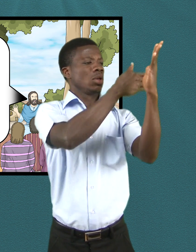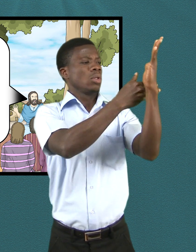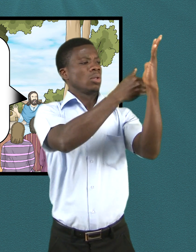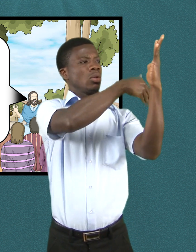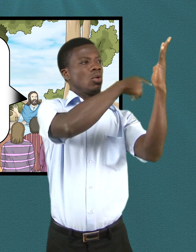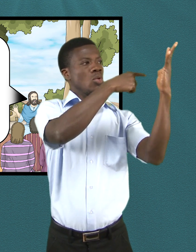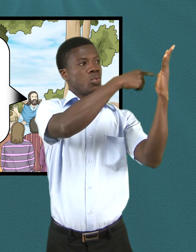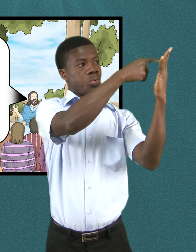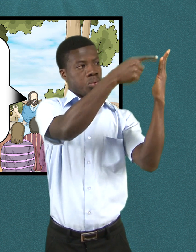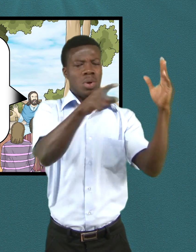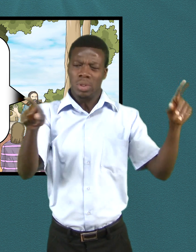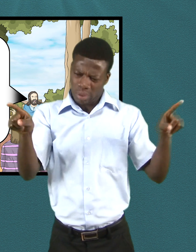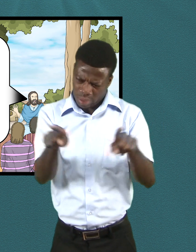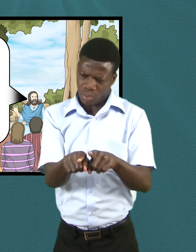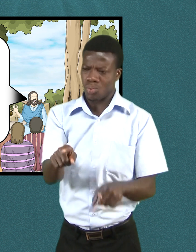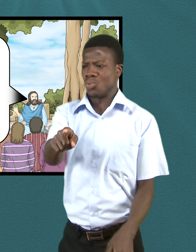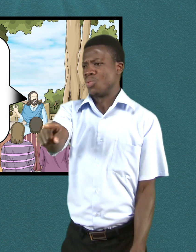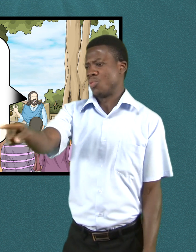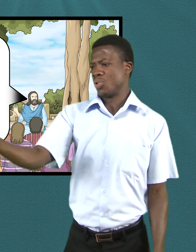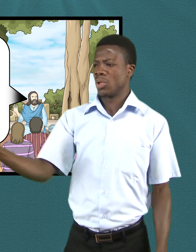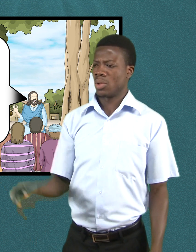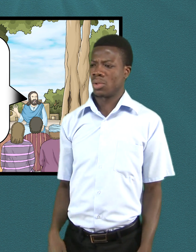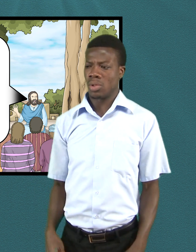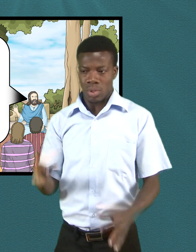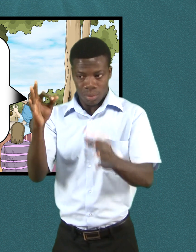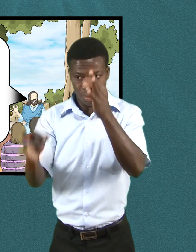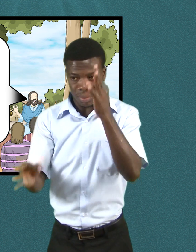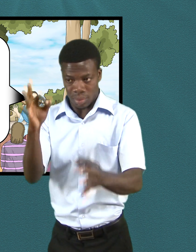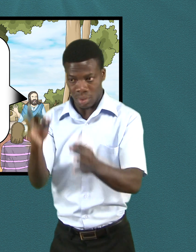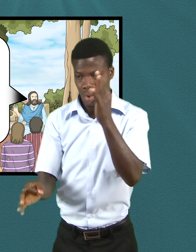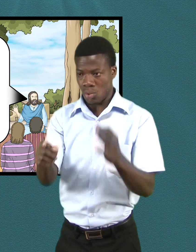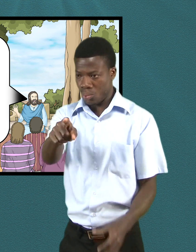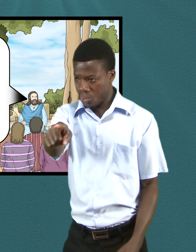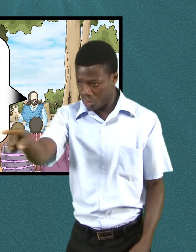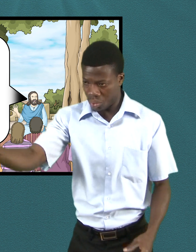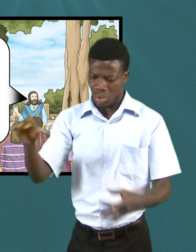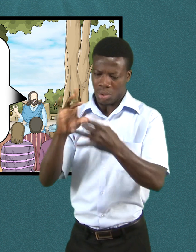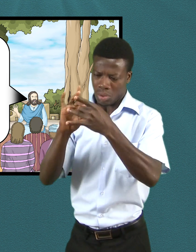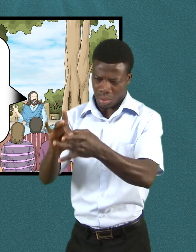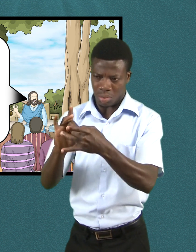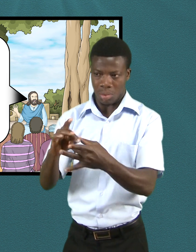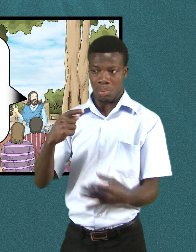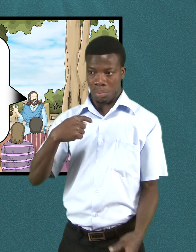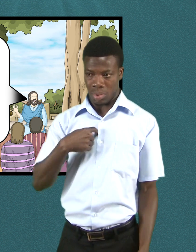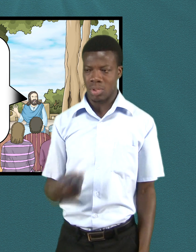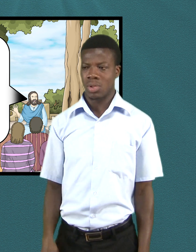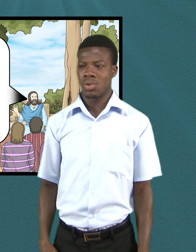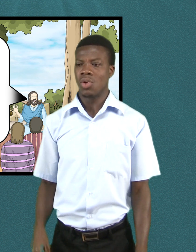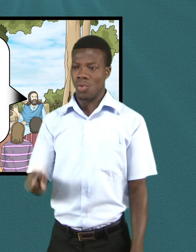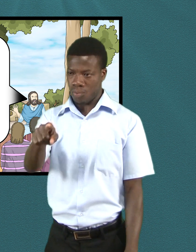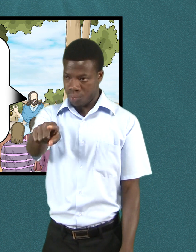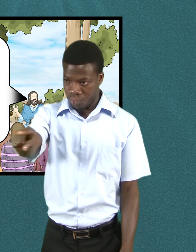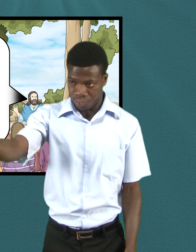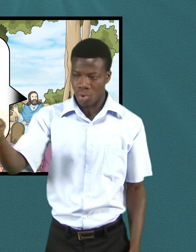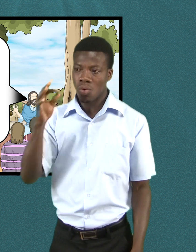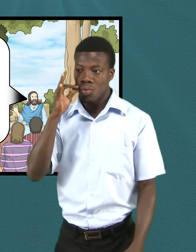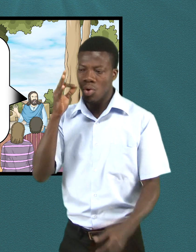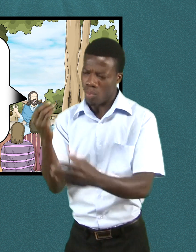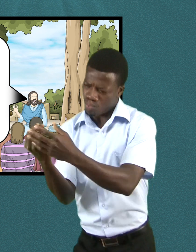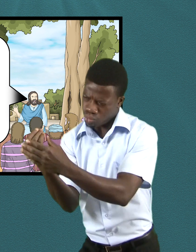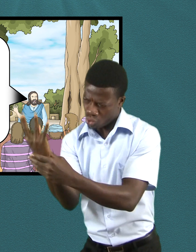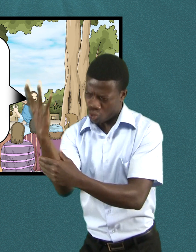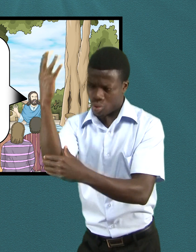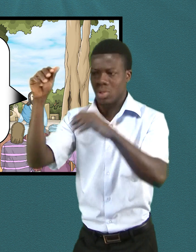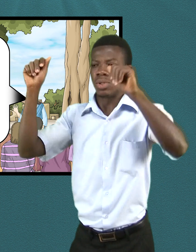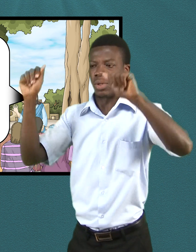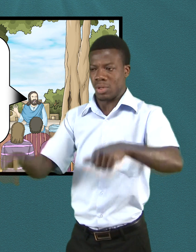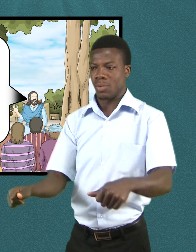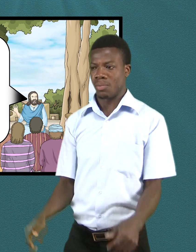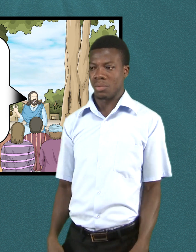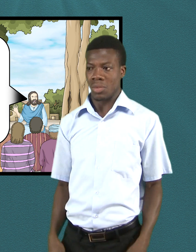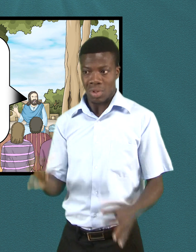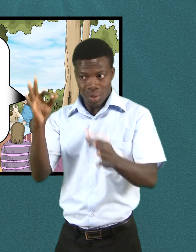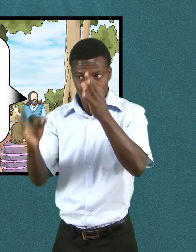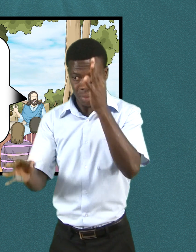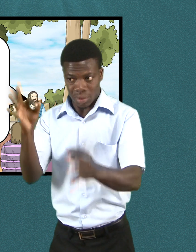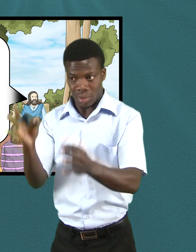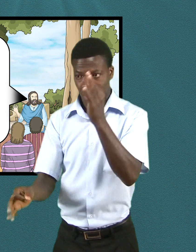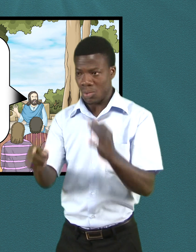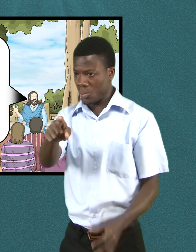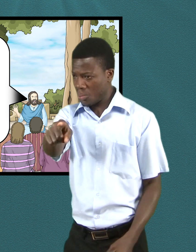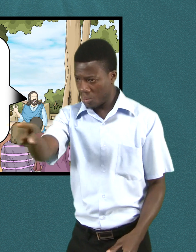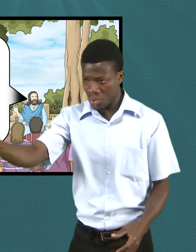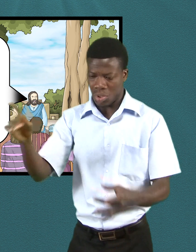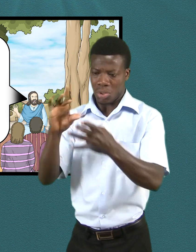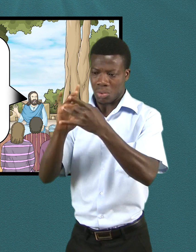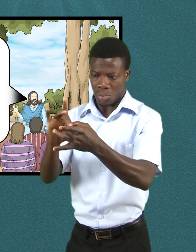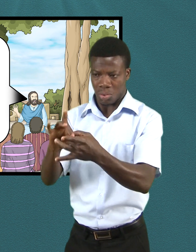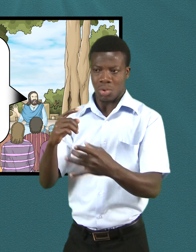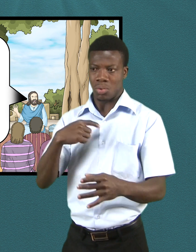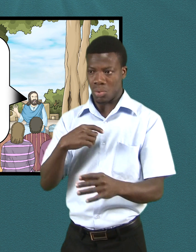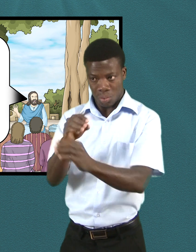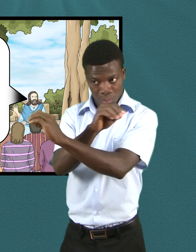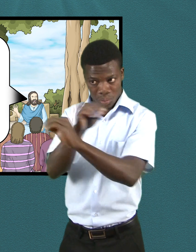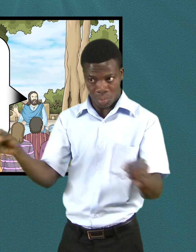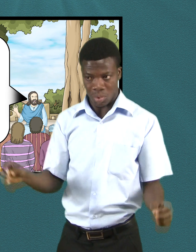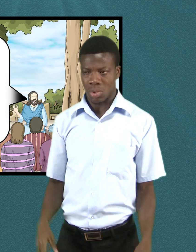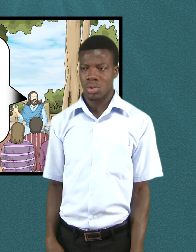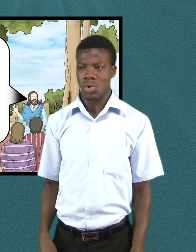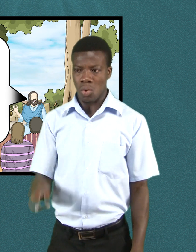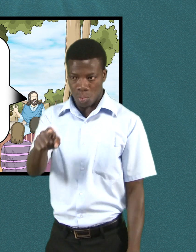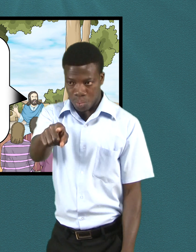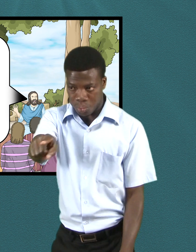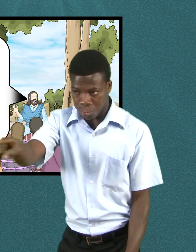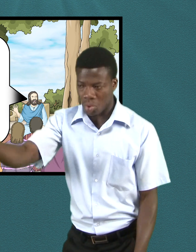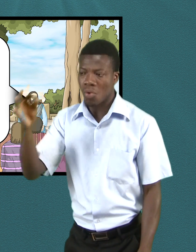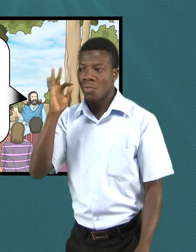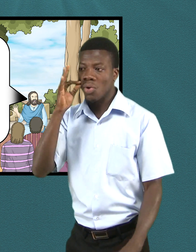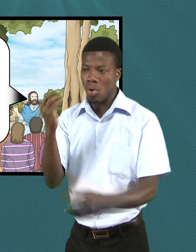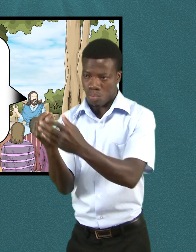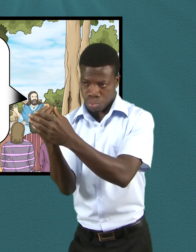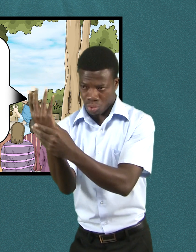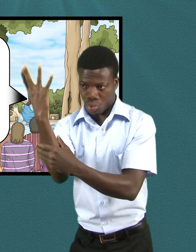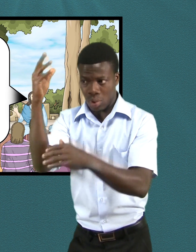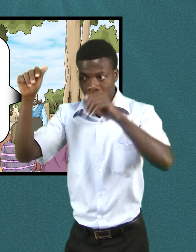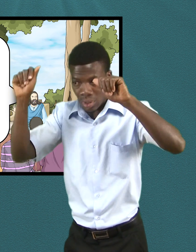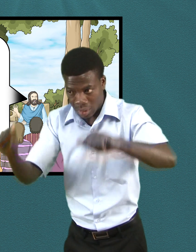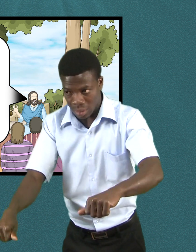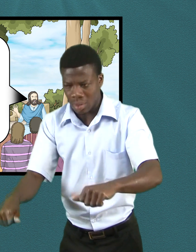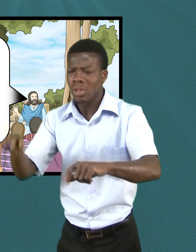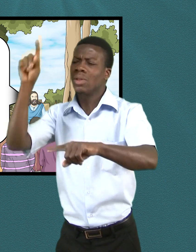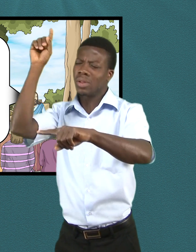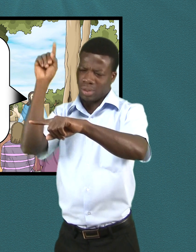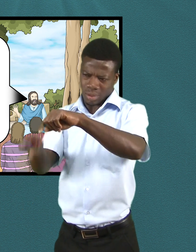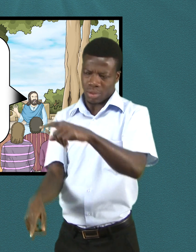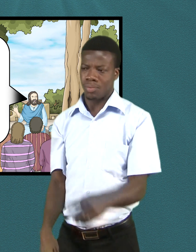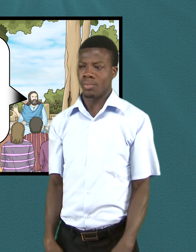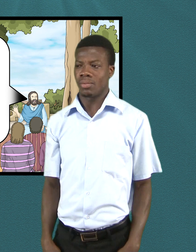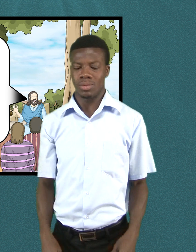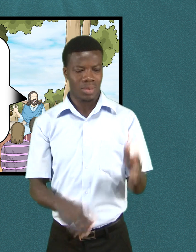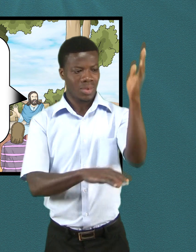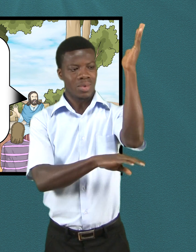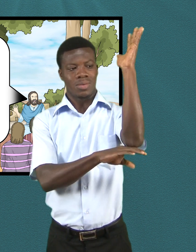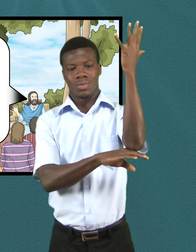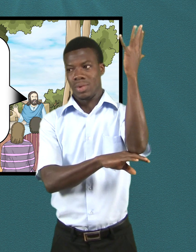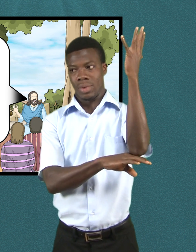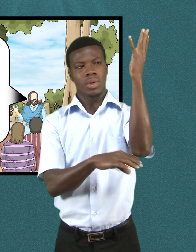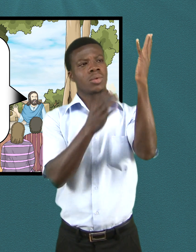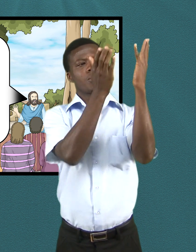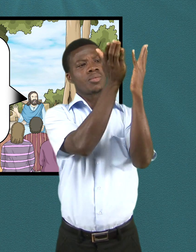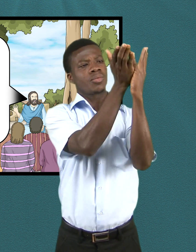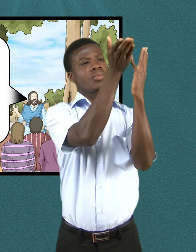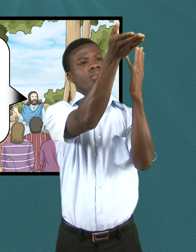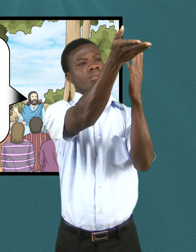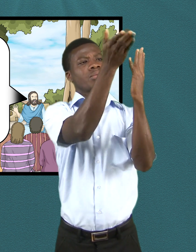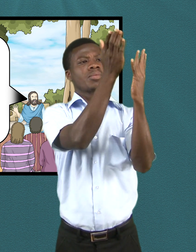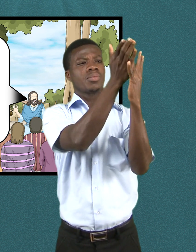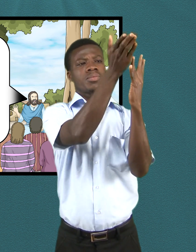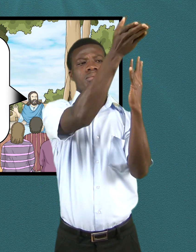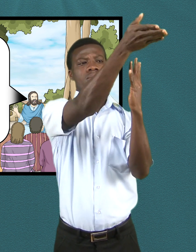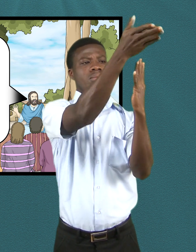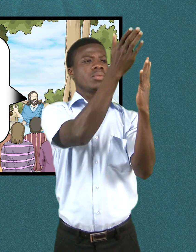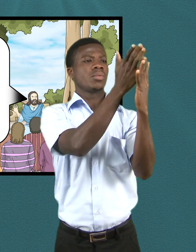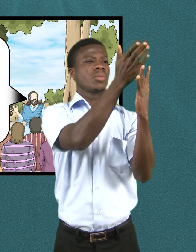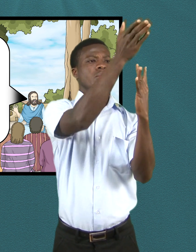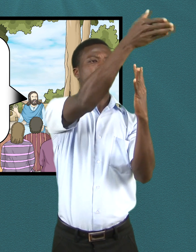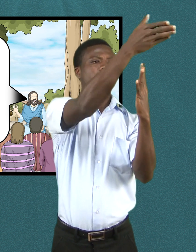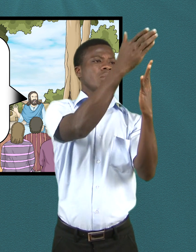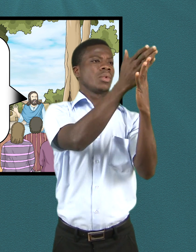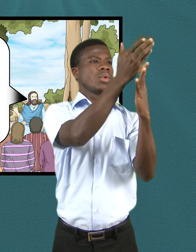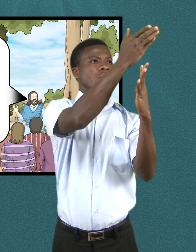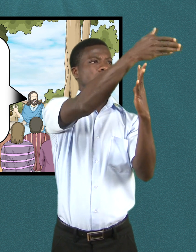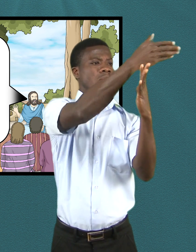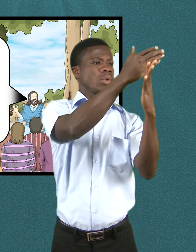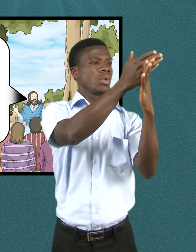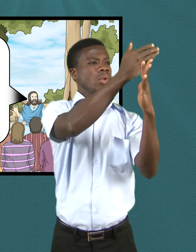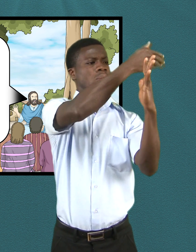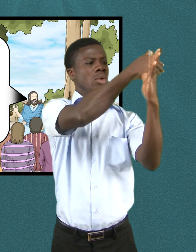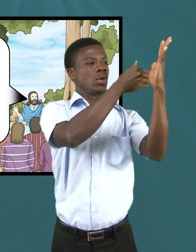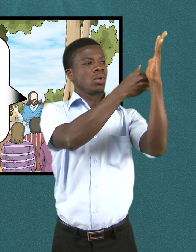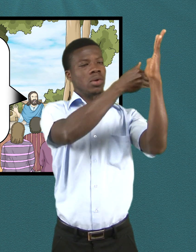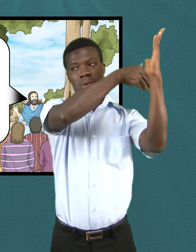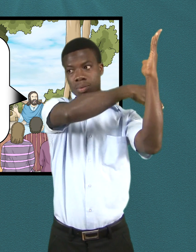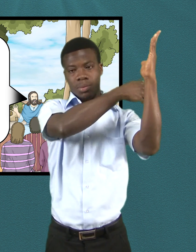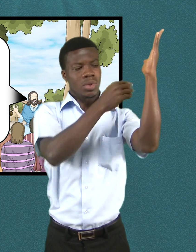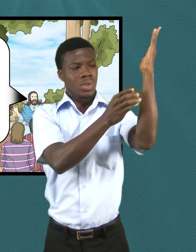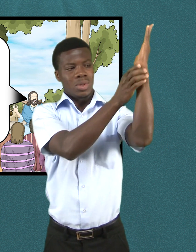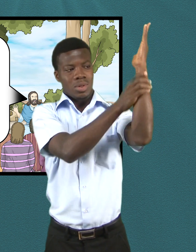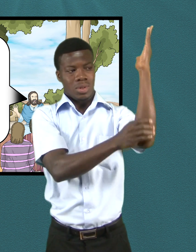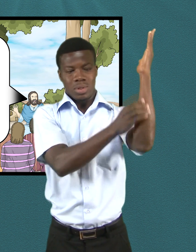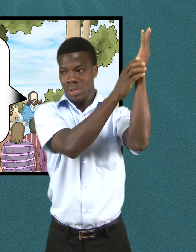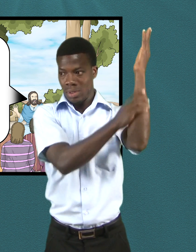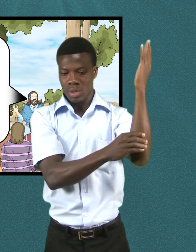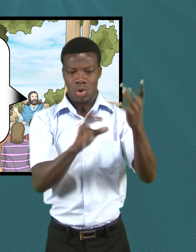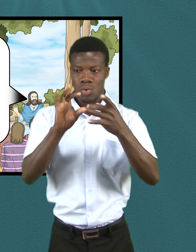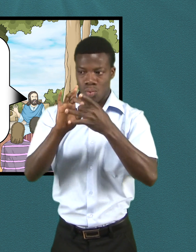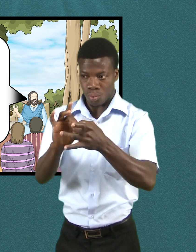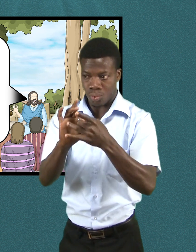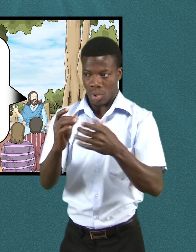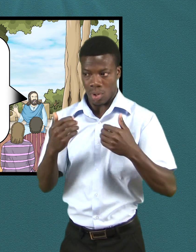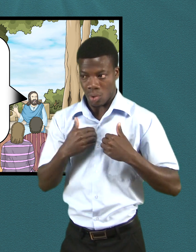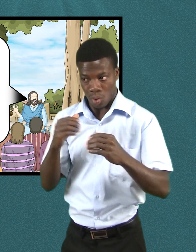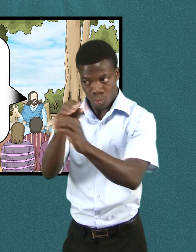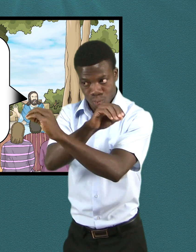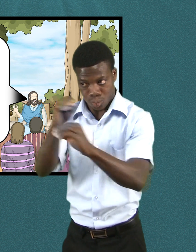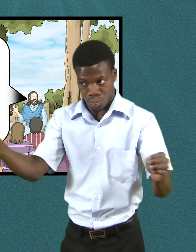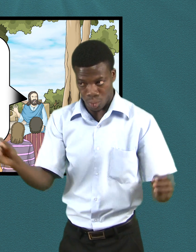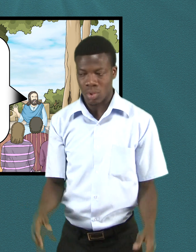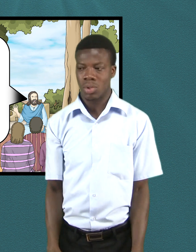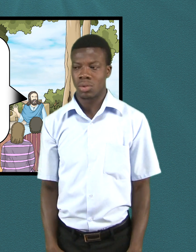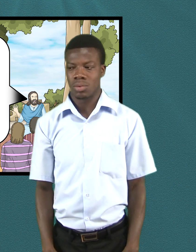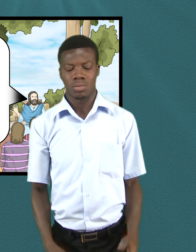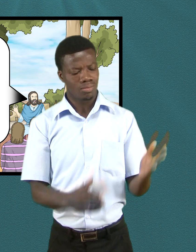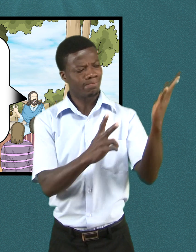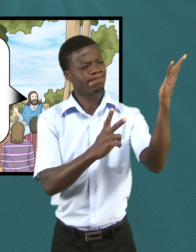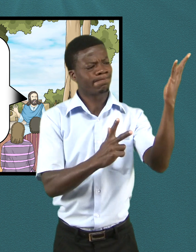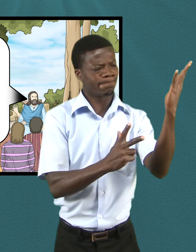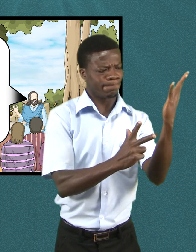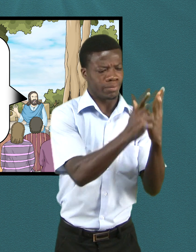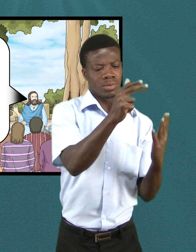I am the vine and you are the branches. The one who remains in Me, and I in him, will bear much fruit. For apart from Me you can do nothing.